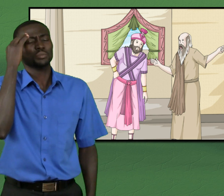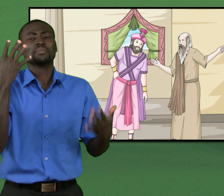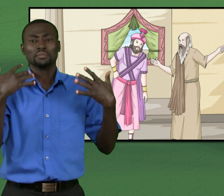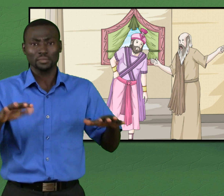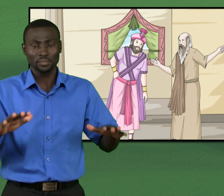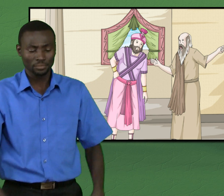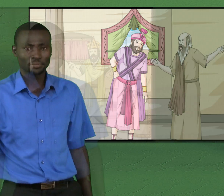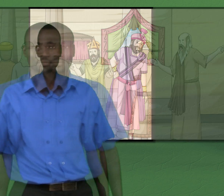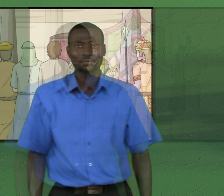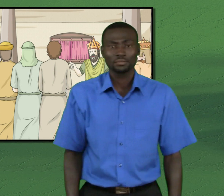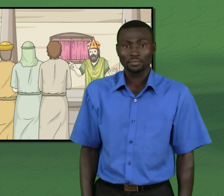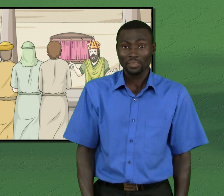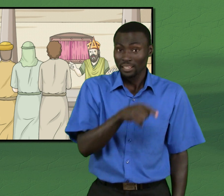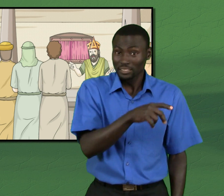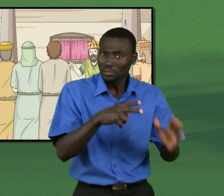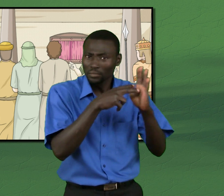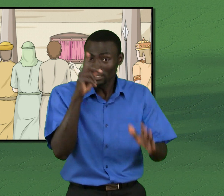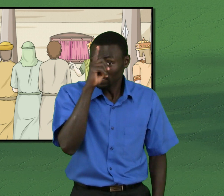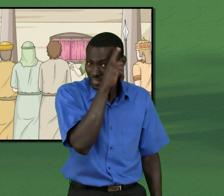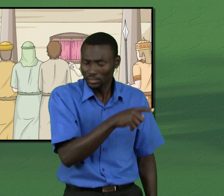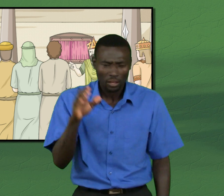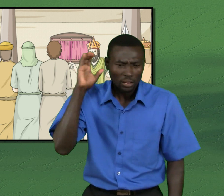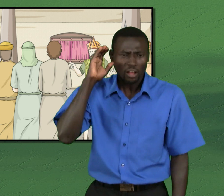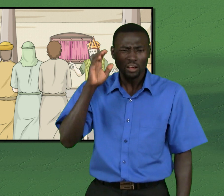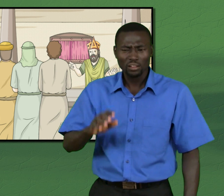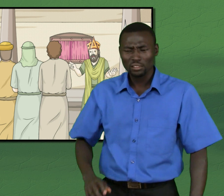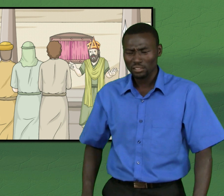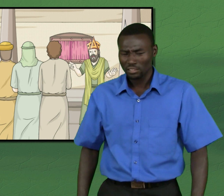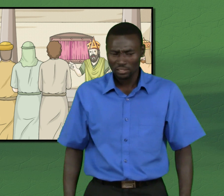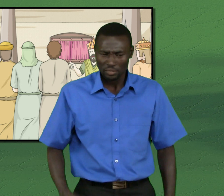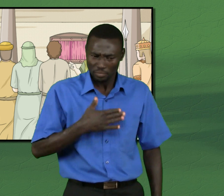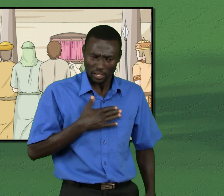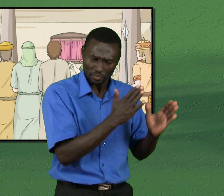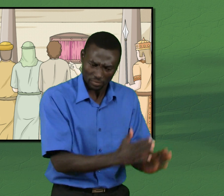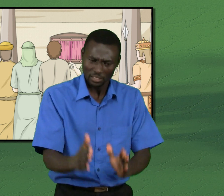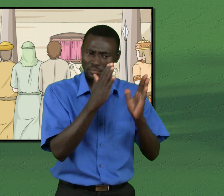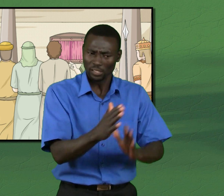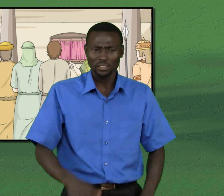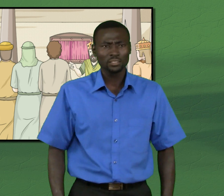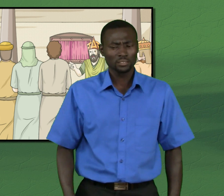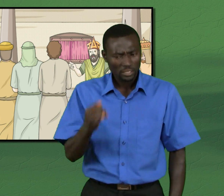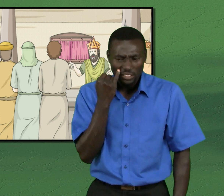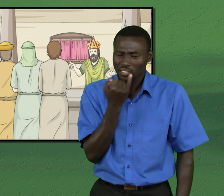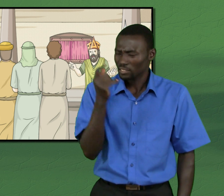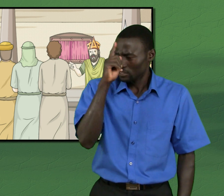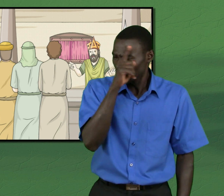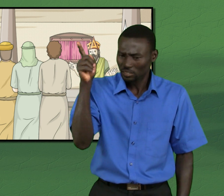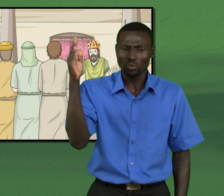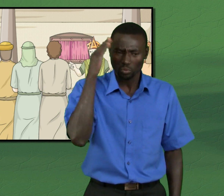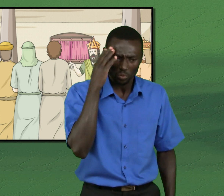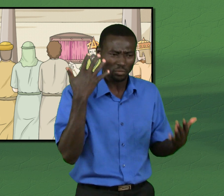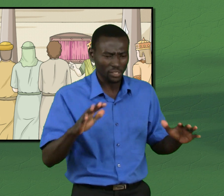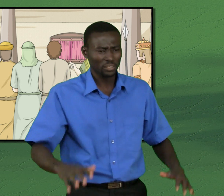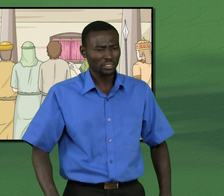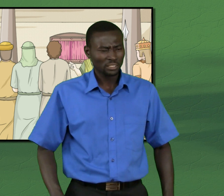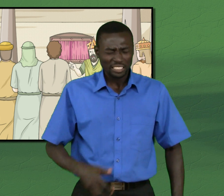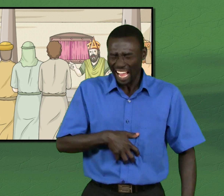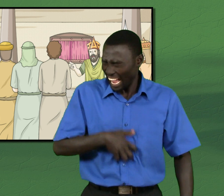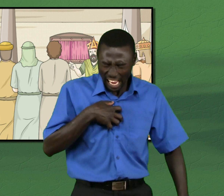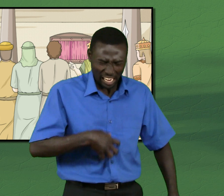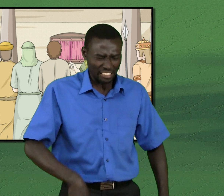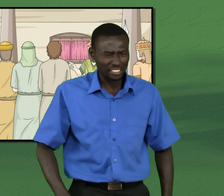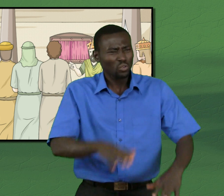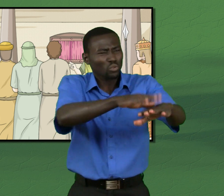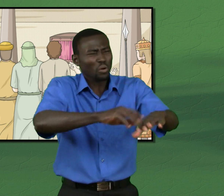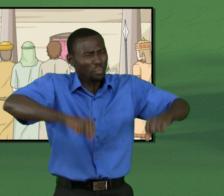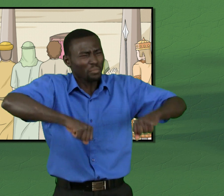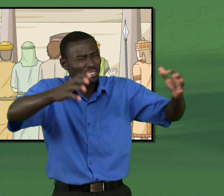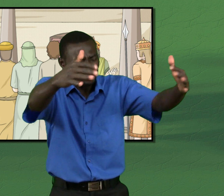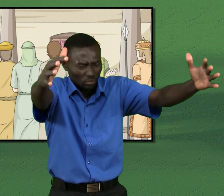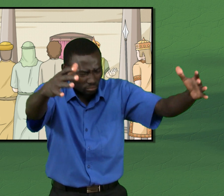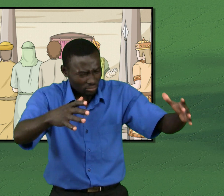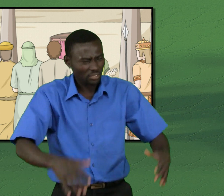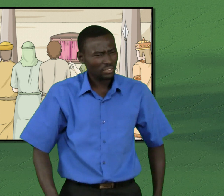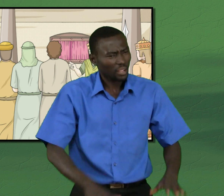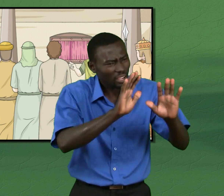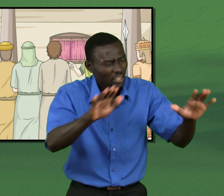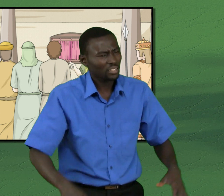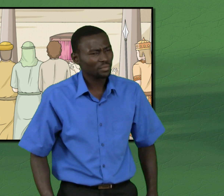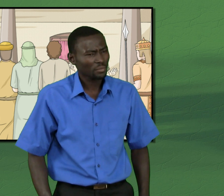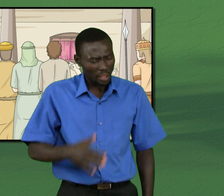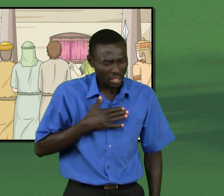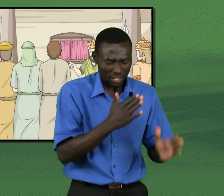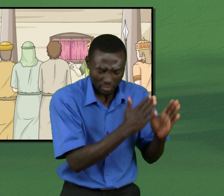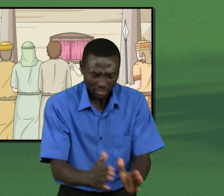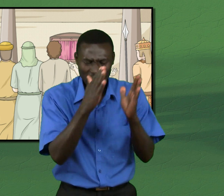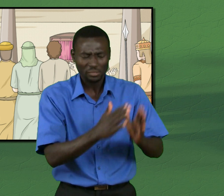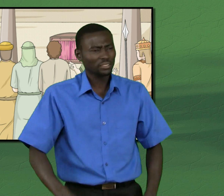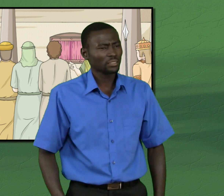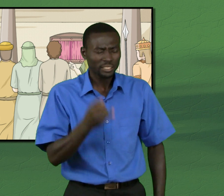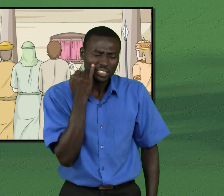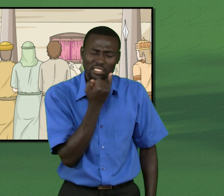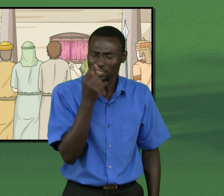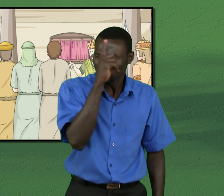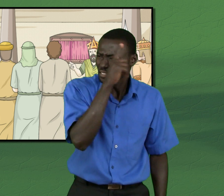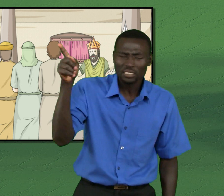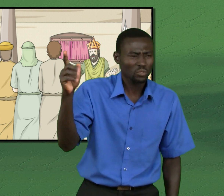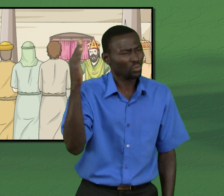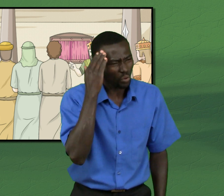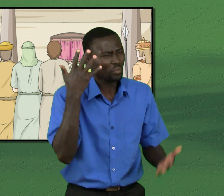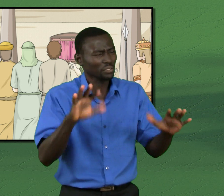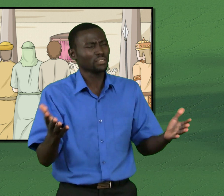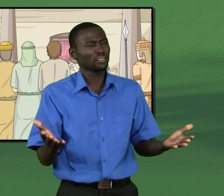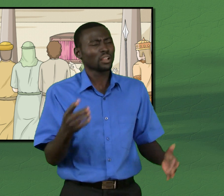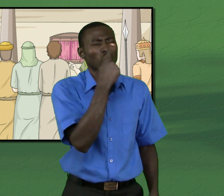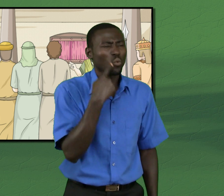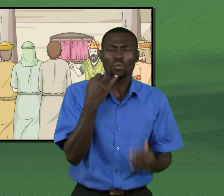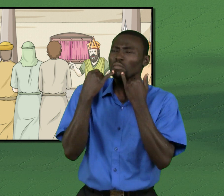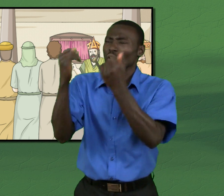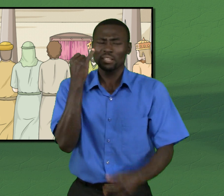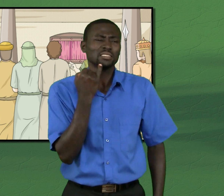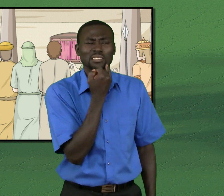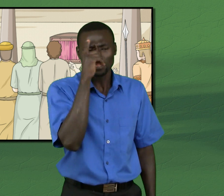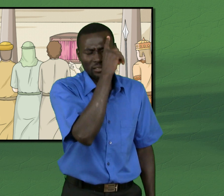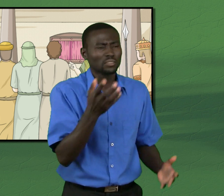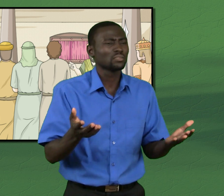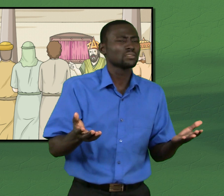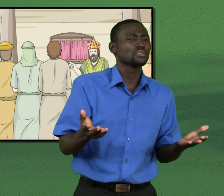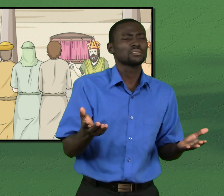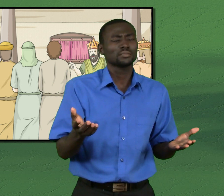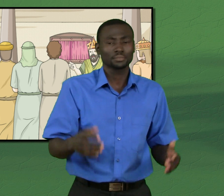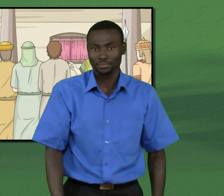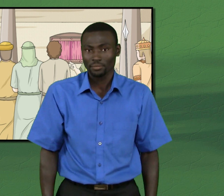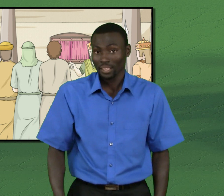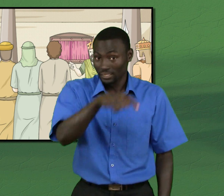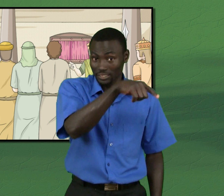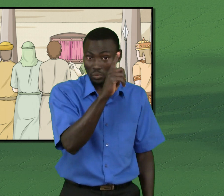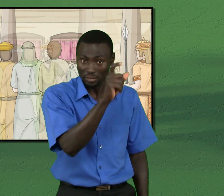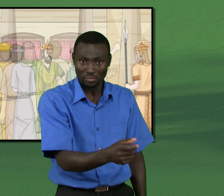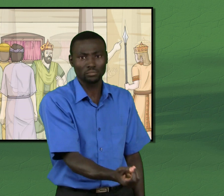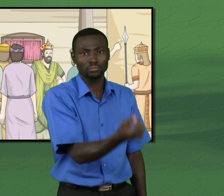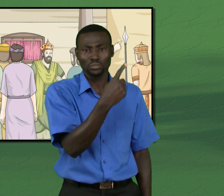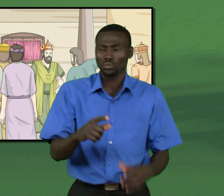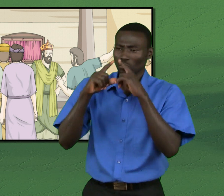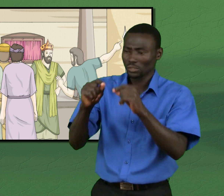For this reason the king of Aram became enraged and called his servants to demand of them, “Tell me, which one of us is on the side of the king of Israel?”